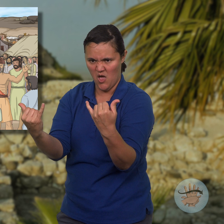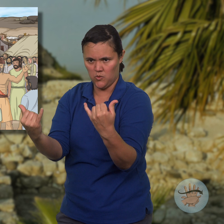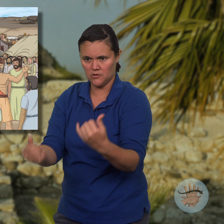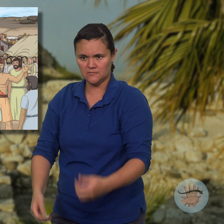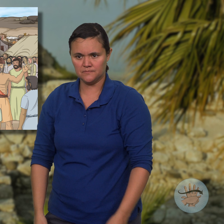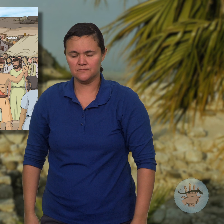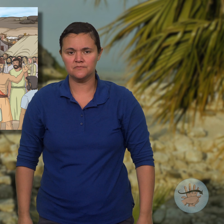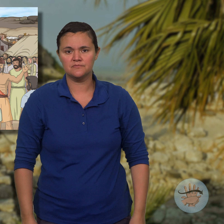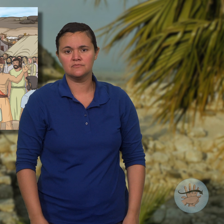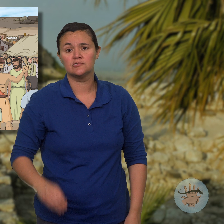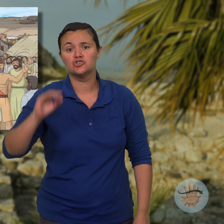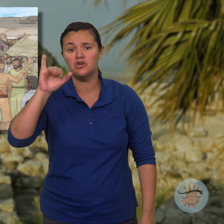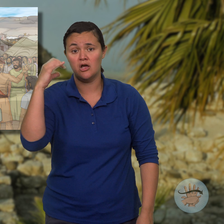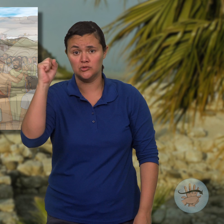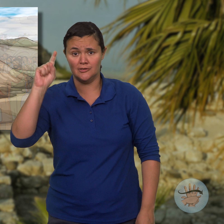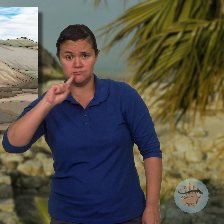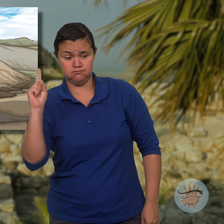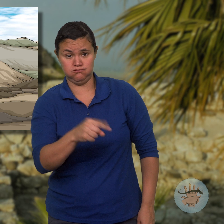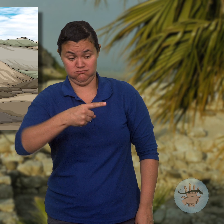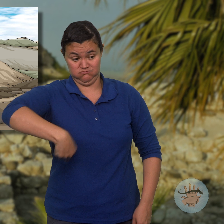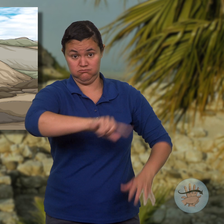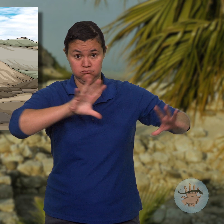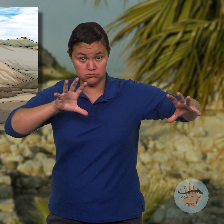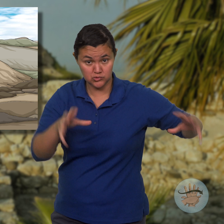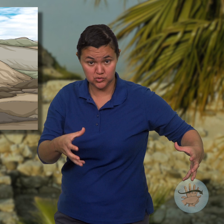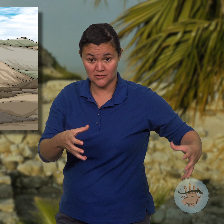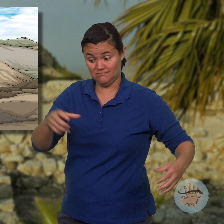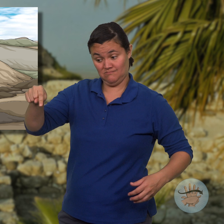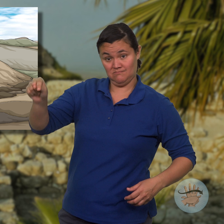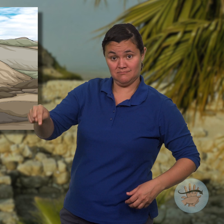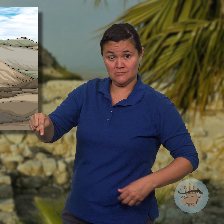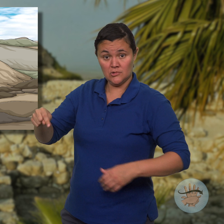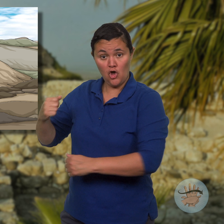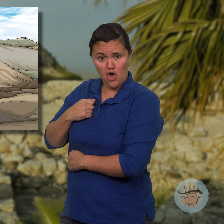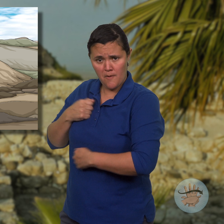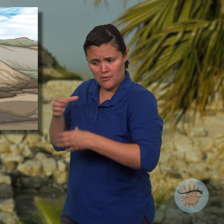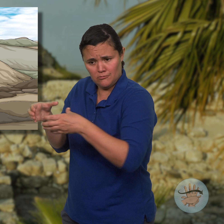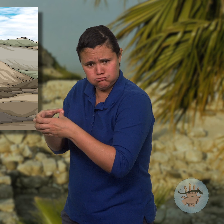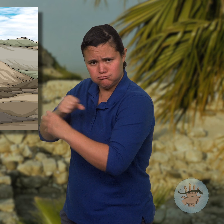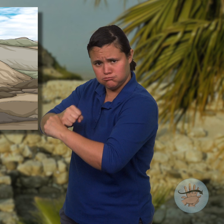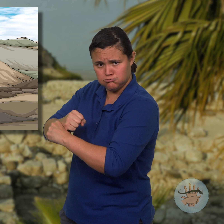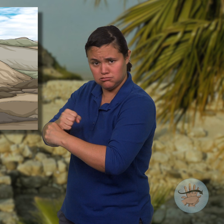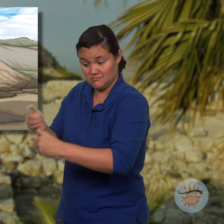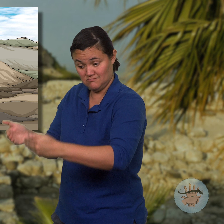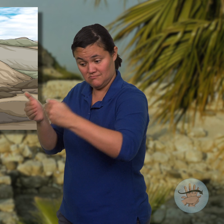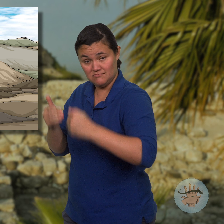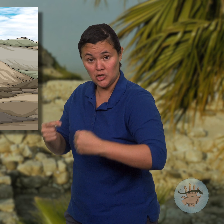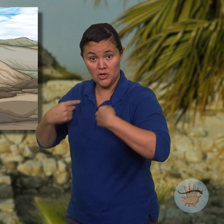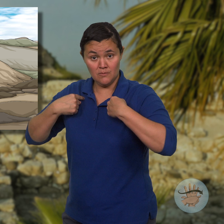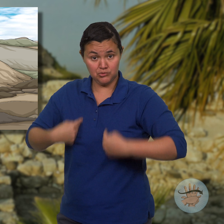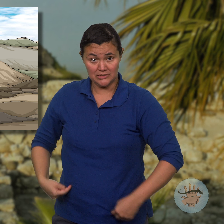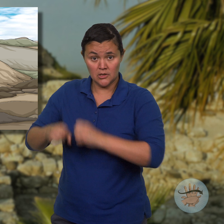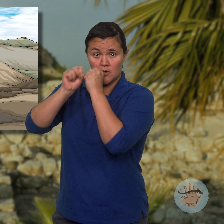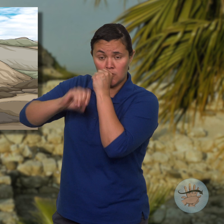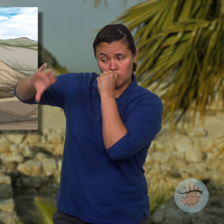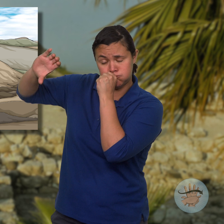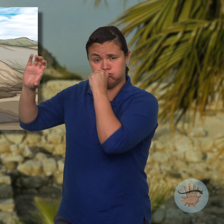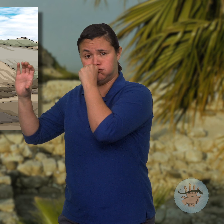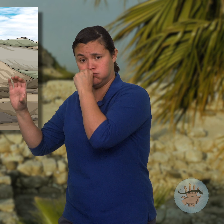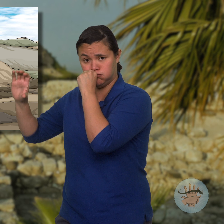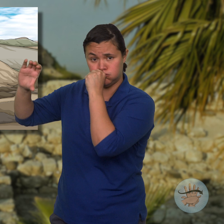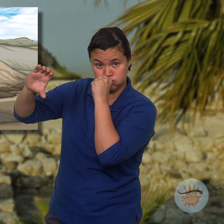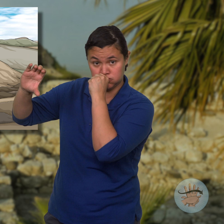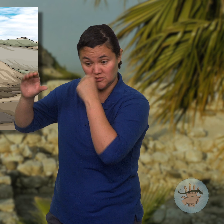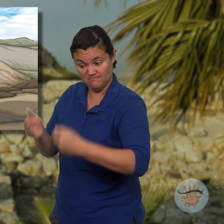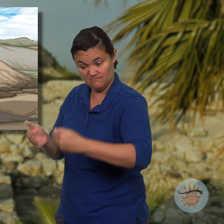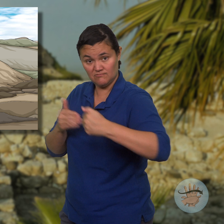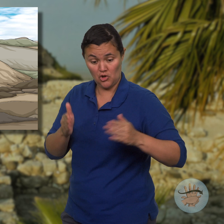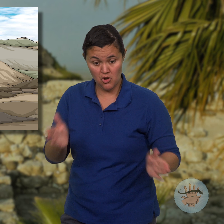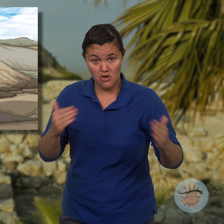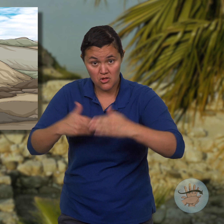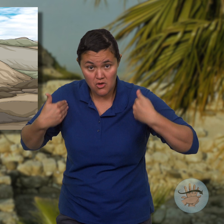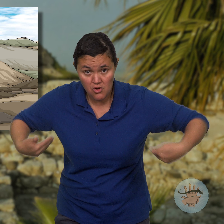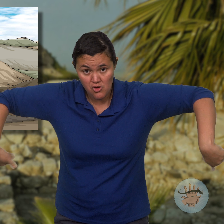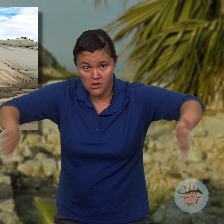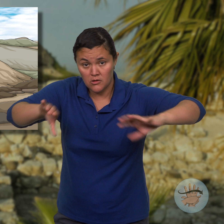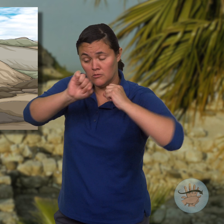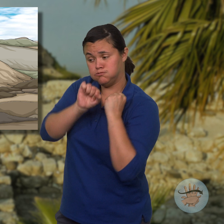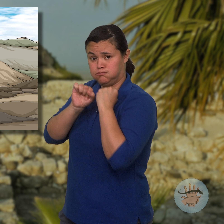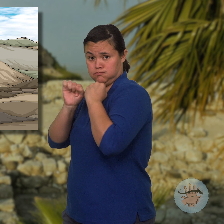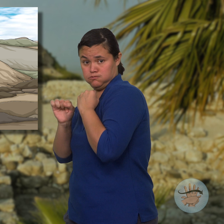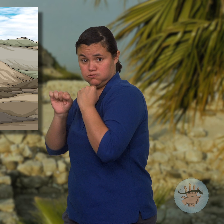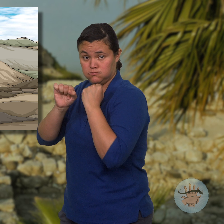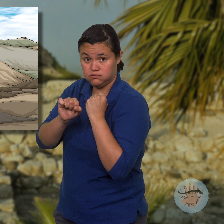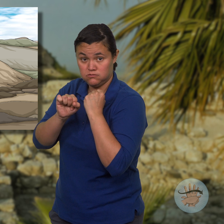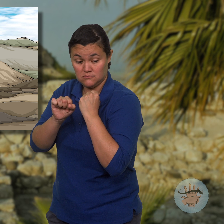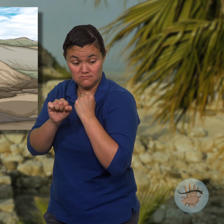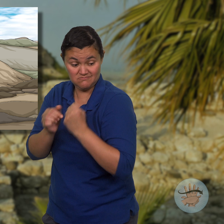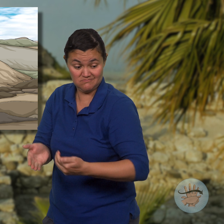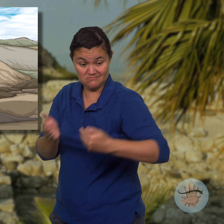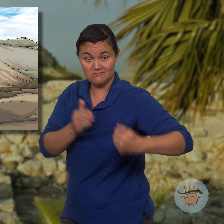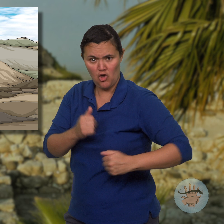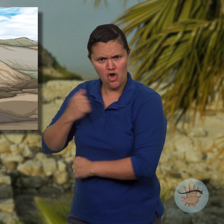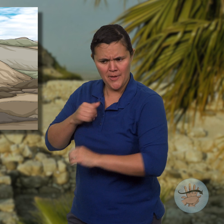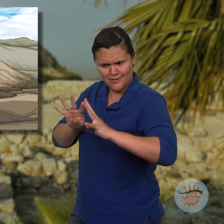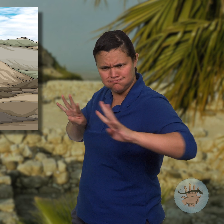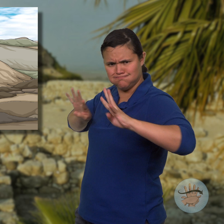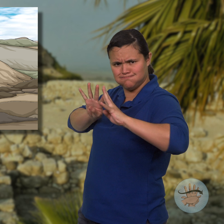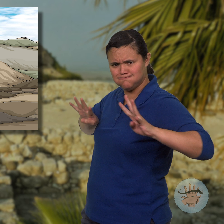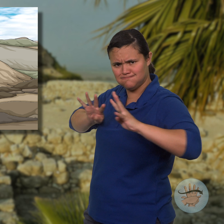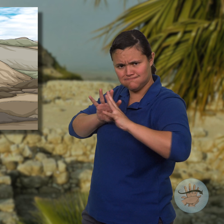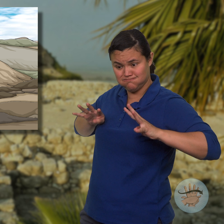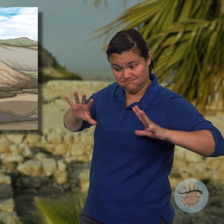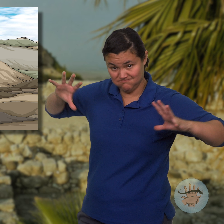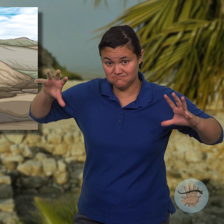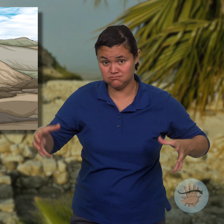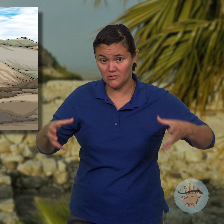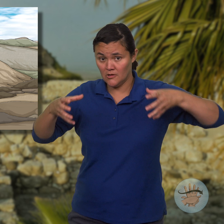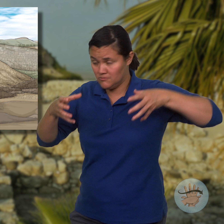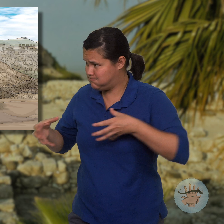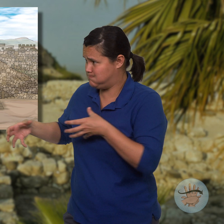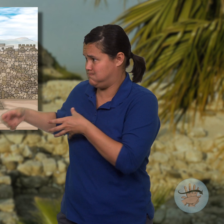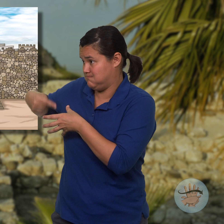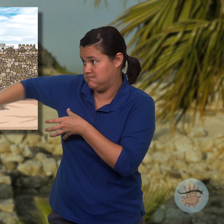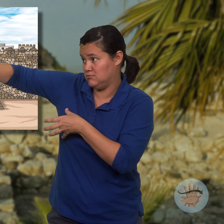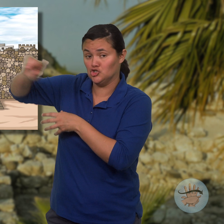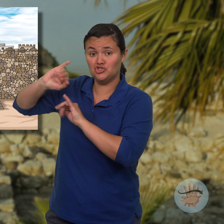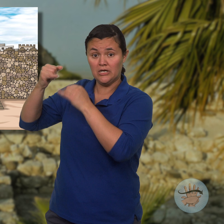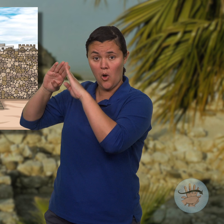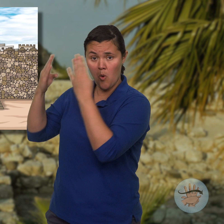After Joshua had spoken to the people, seven priests carrying seven rams’ horns before the LORD advanced and blew the horns, and the ark of the covenant of the LORD followed them. While the horns continued to sound, the armed troops marched ahead of the priests who blew the horns, and the rear guard followed the ark. But Joshua had commanded the people: “Do not give a battle cry or let your voice be heard; do not let one word come out of your mouth until the day I tell you to shout. Then you are to shout!”